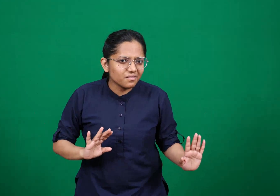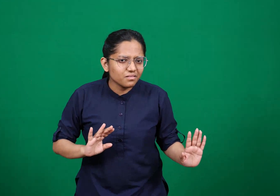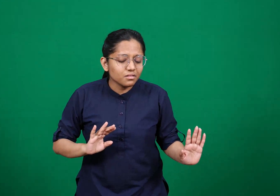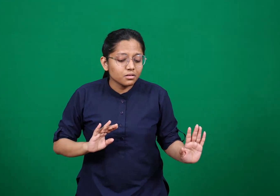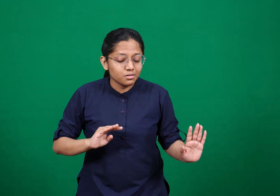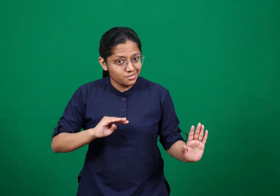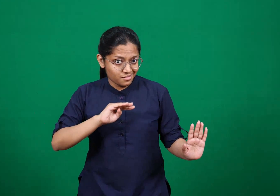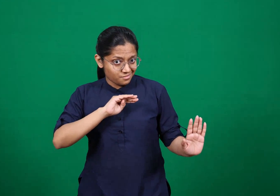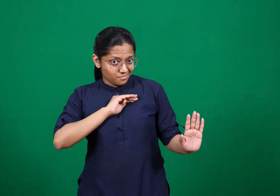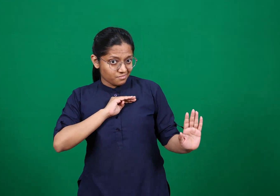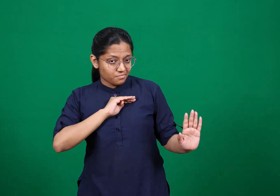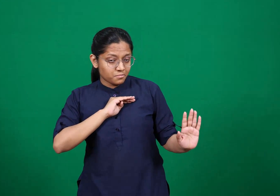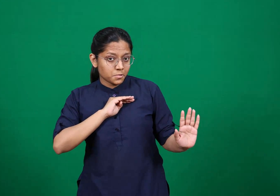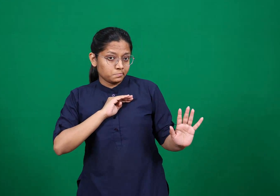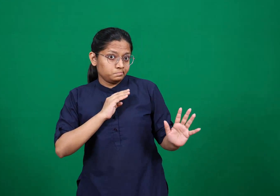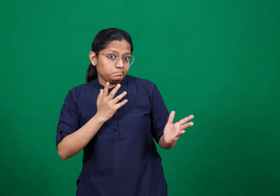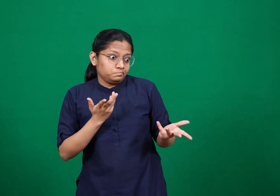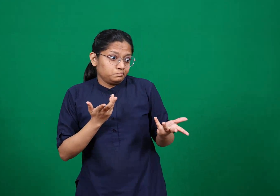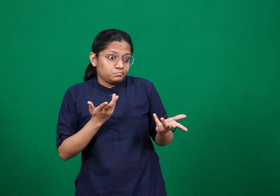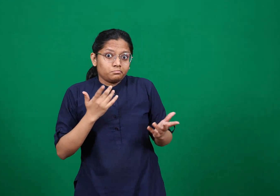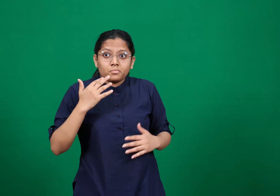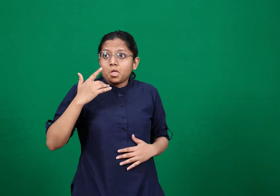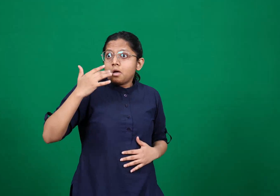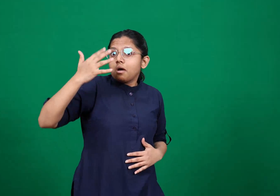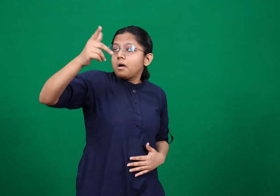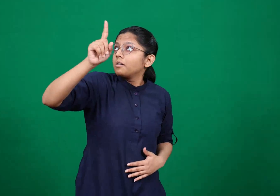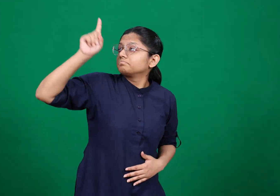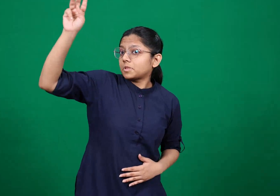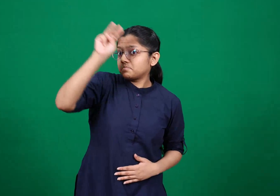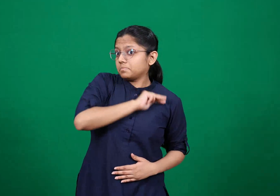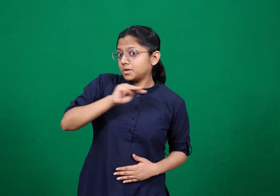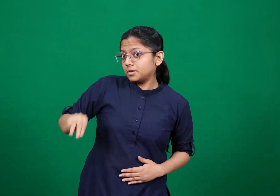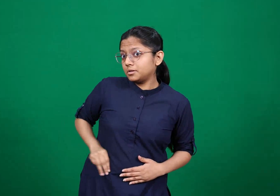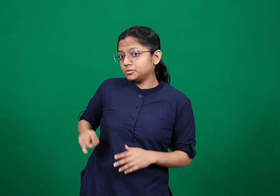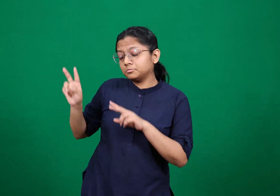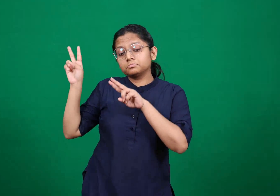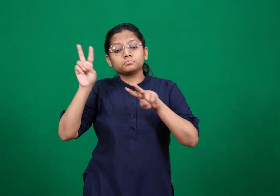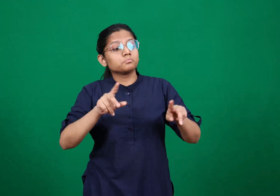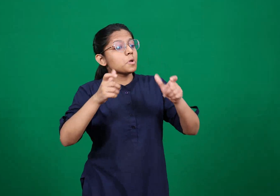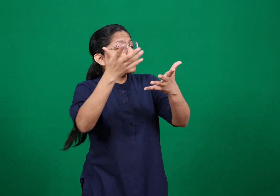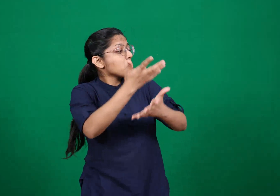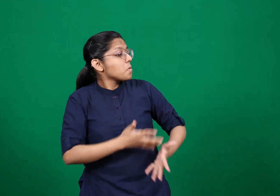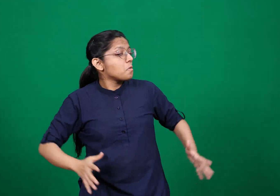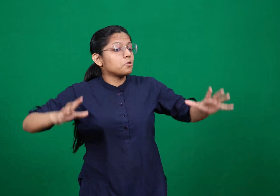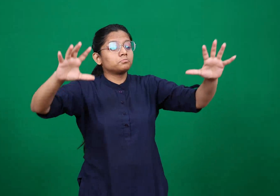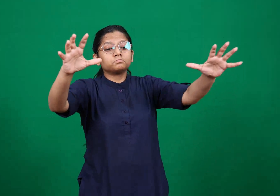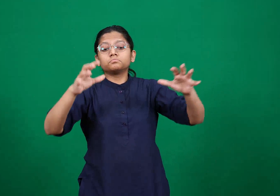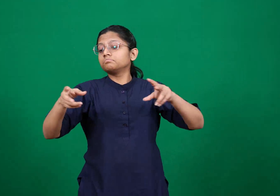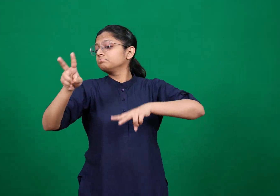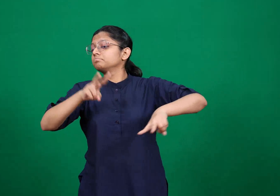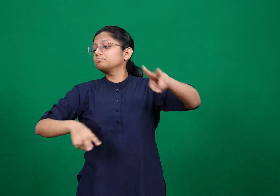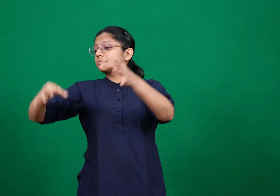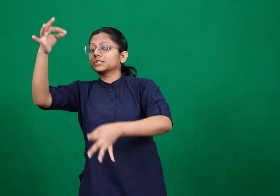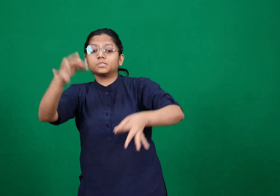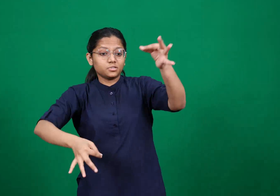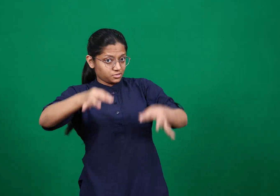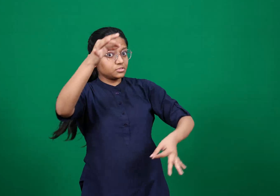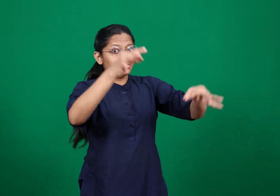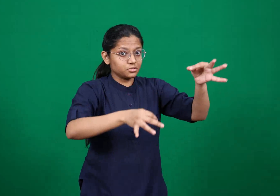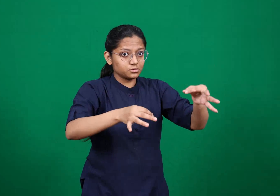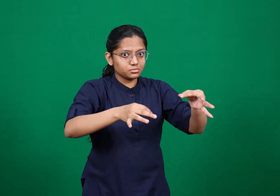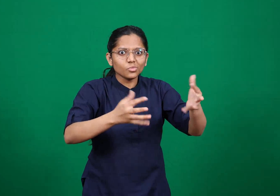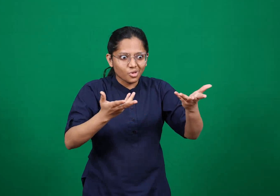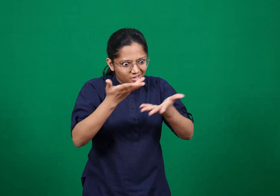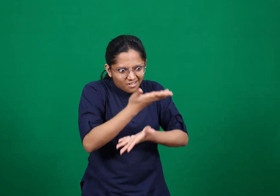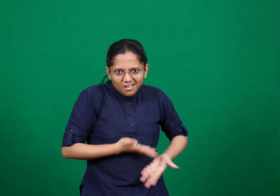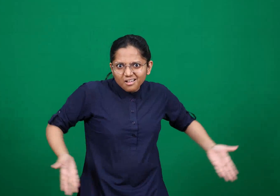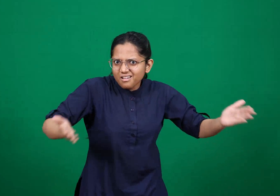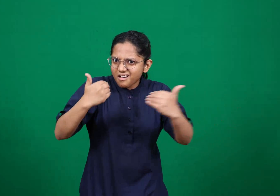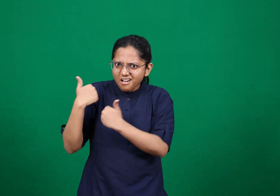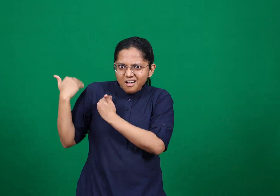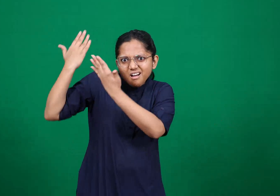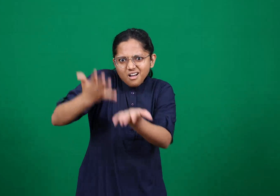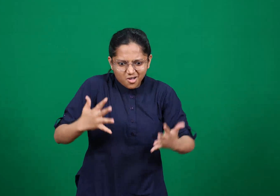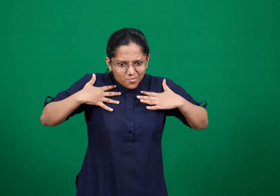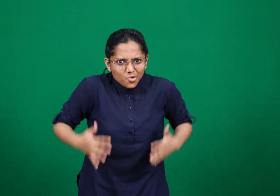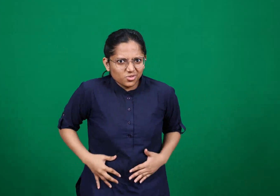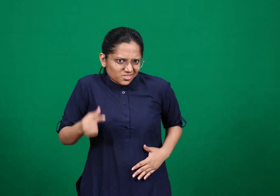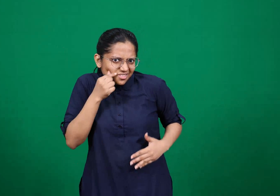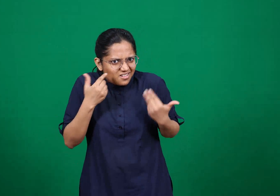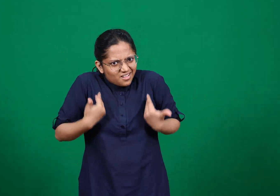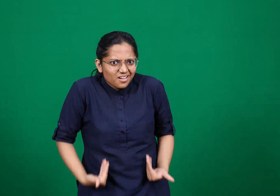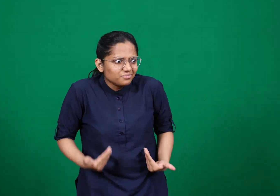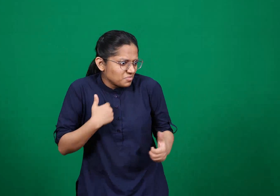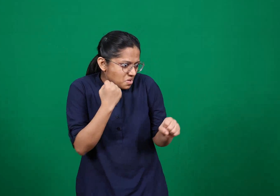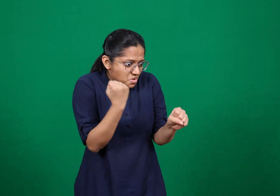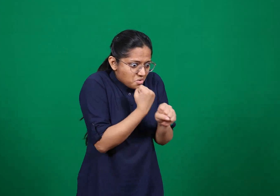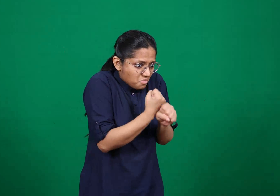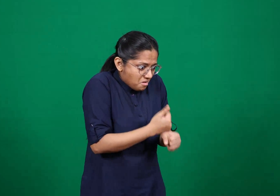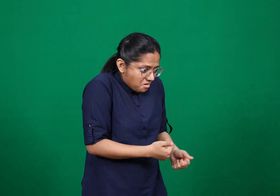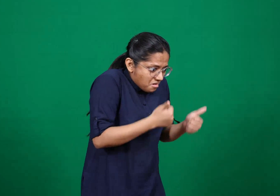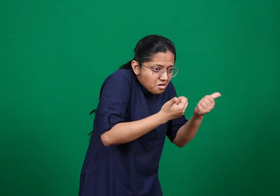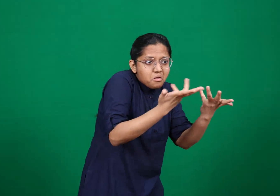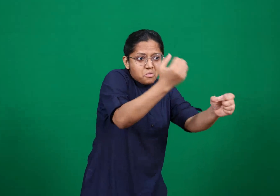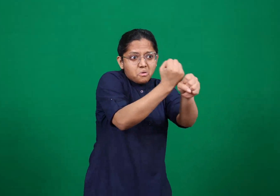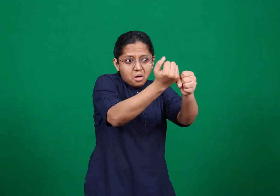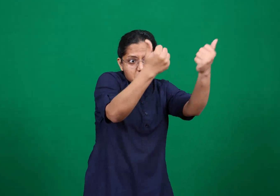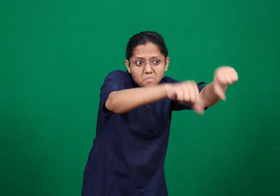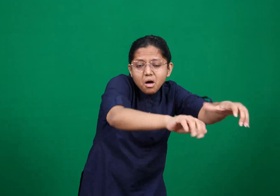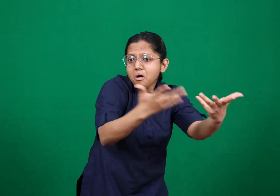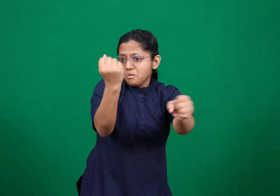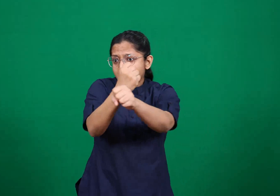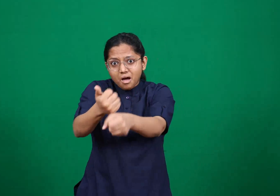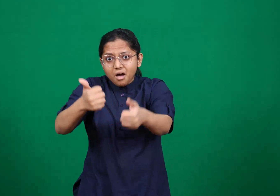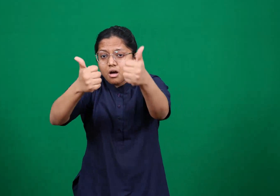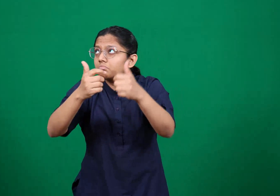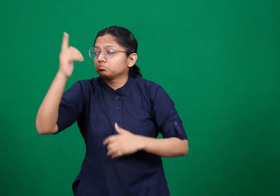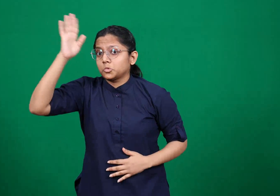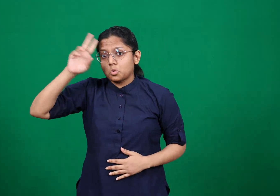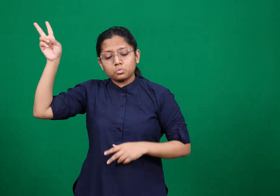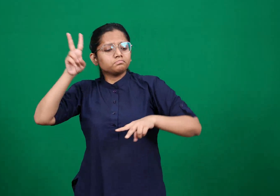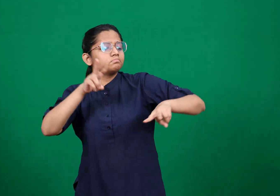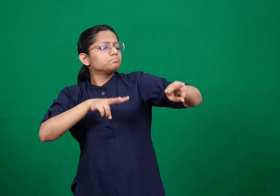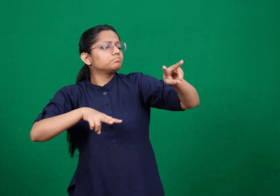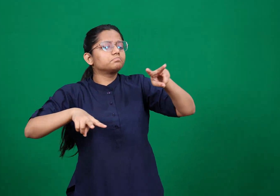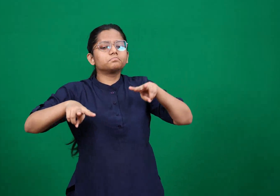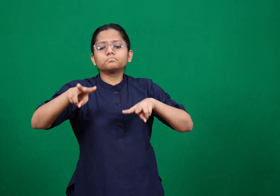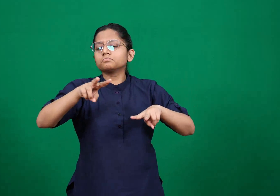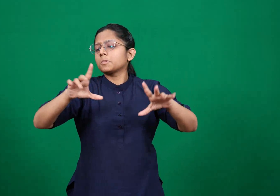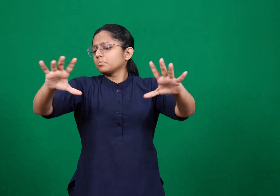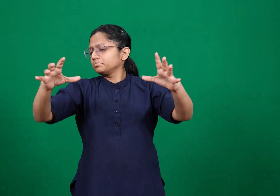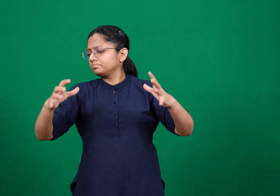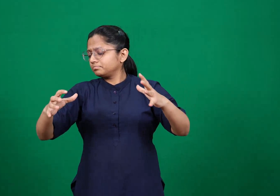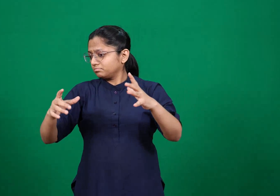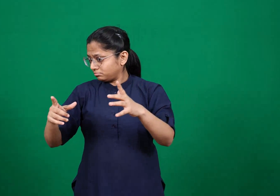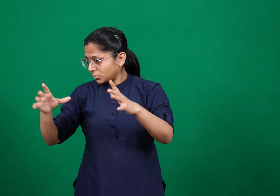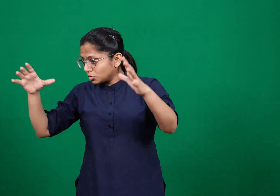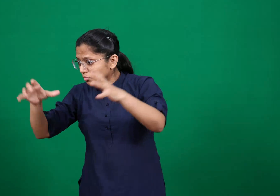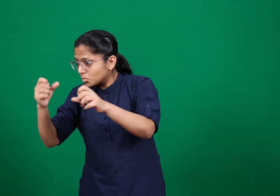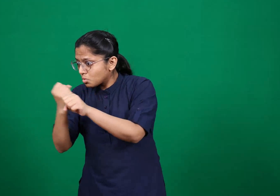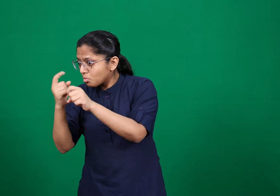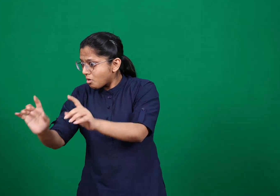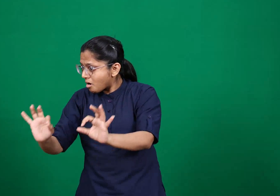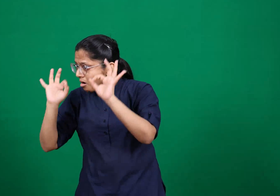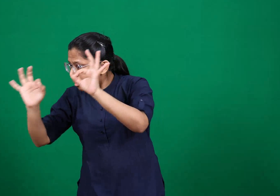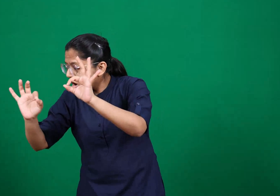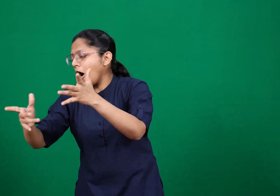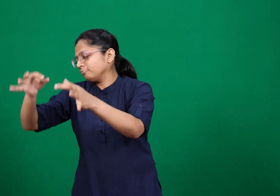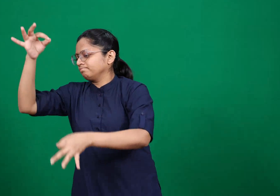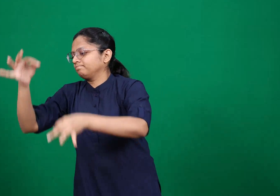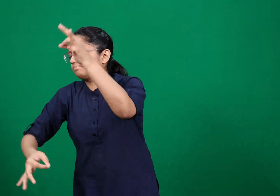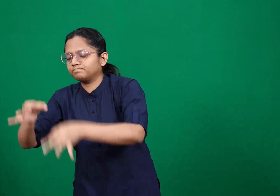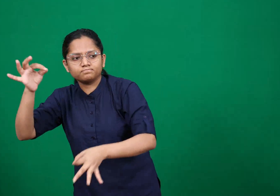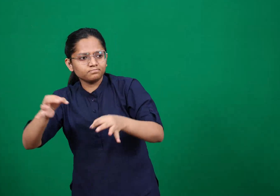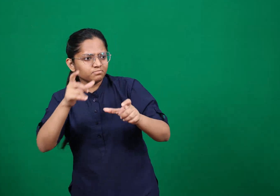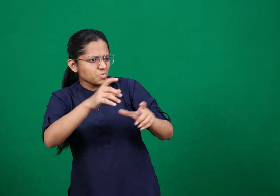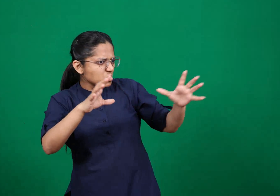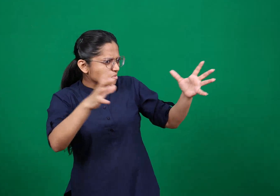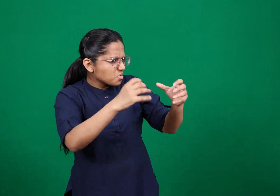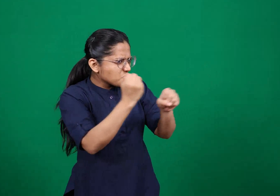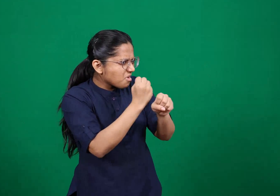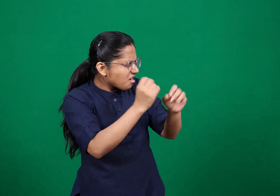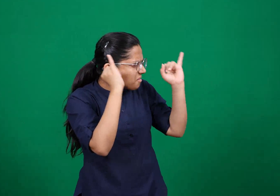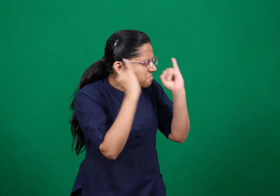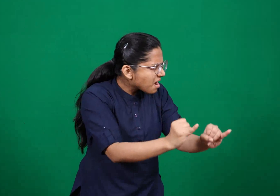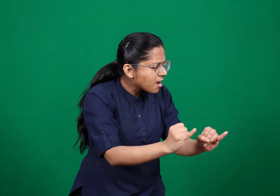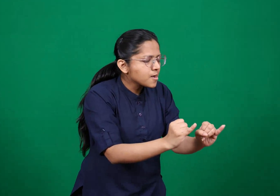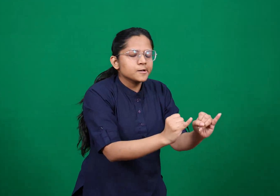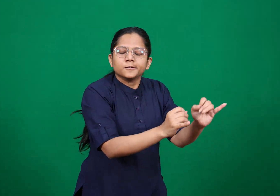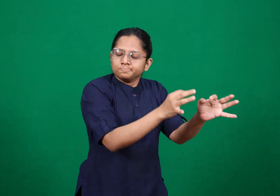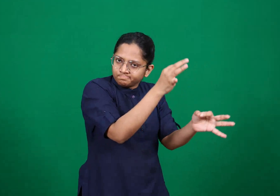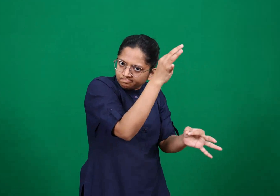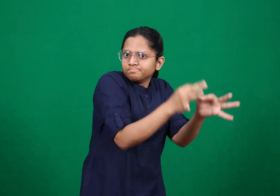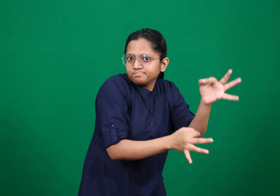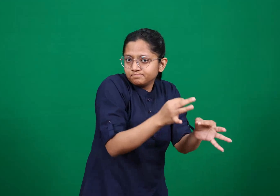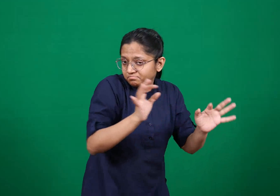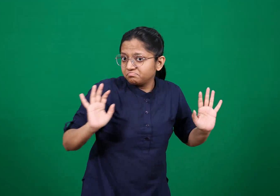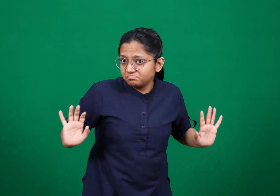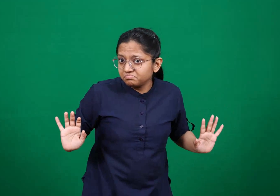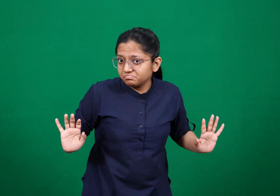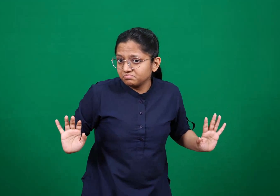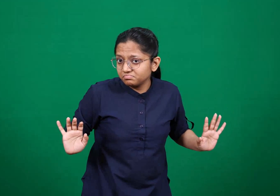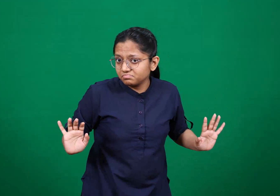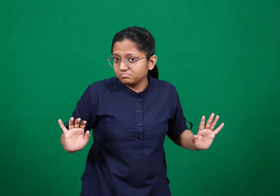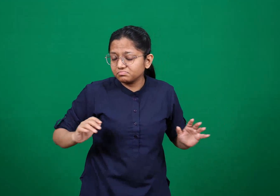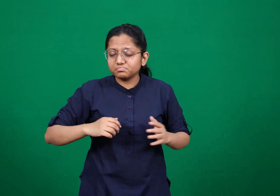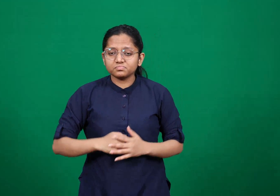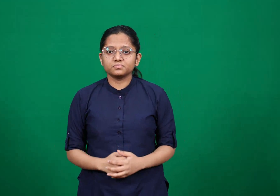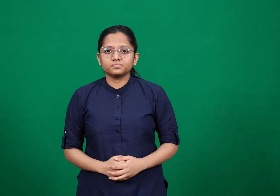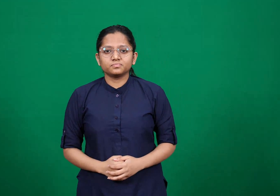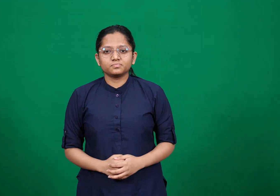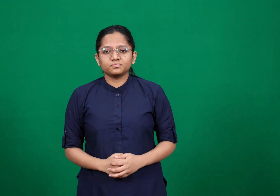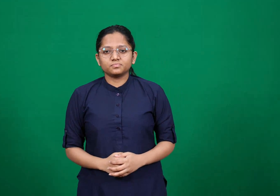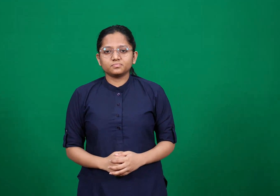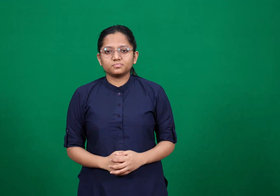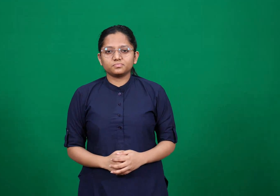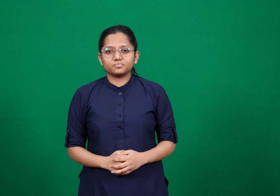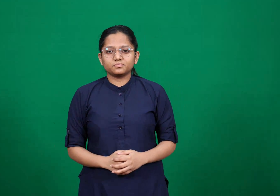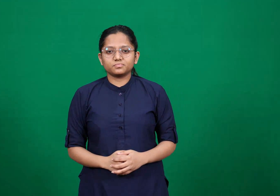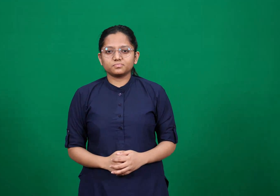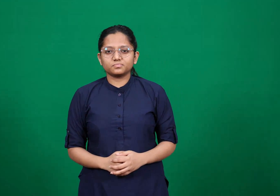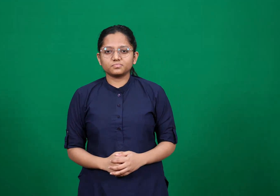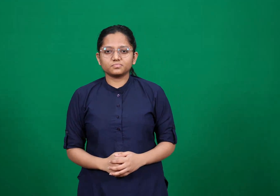For we must all appear before the judgment seat of Christ, that each one may receive his due for the things done in the body, whether good or bad.